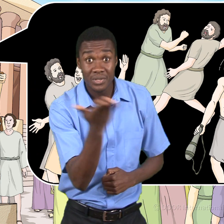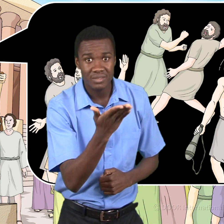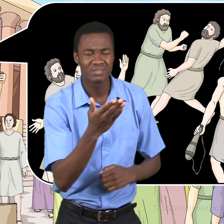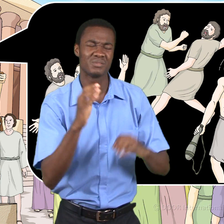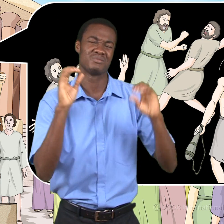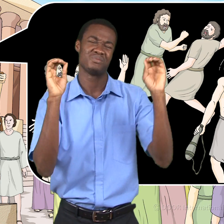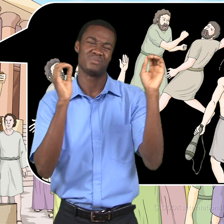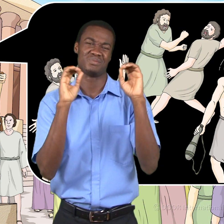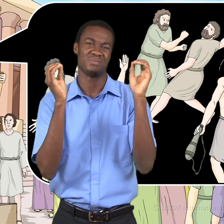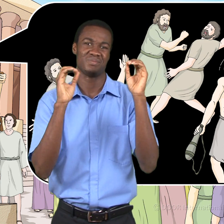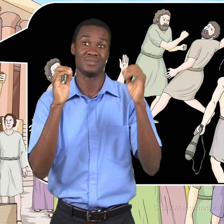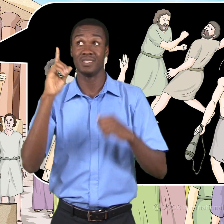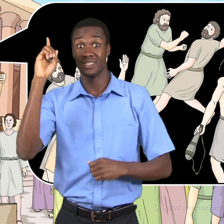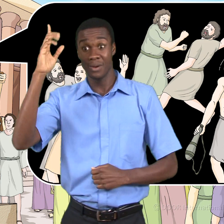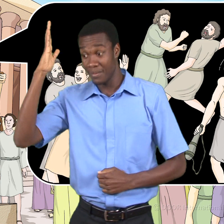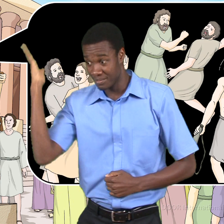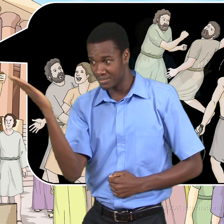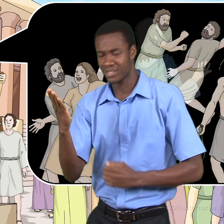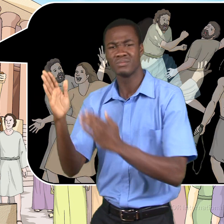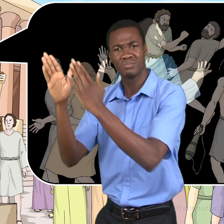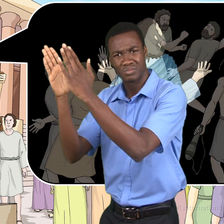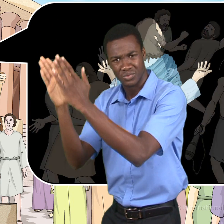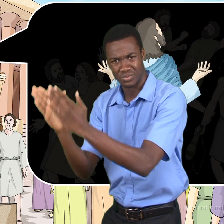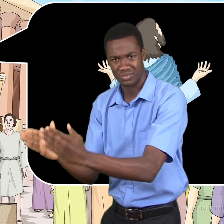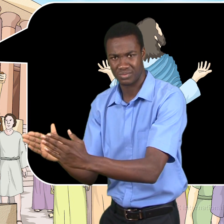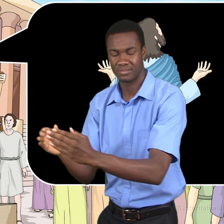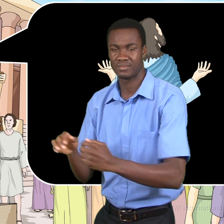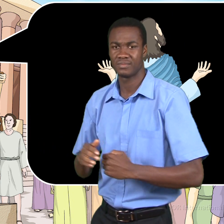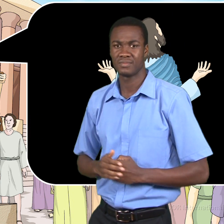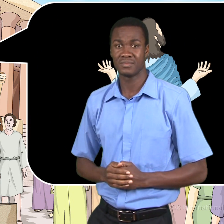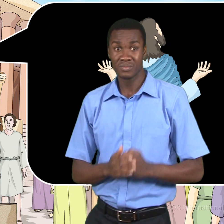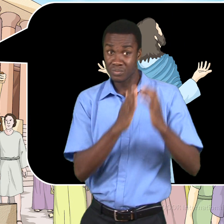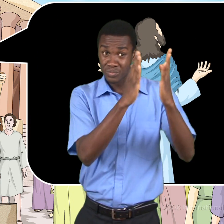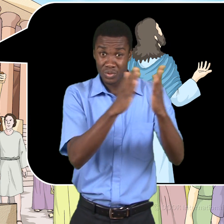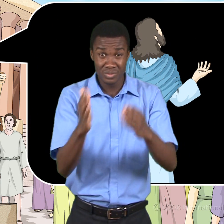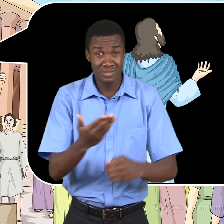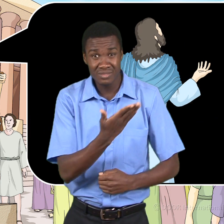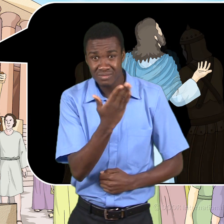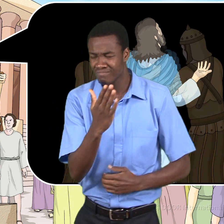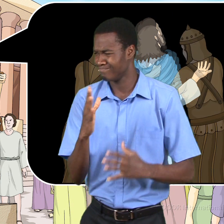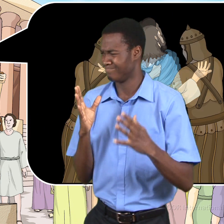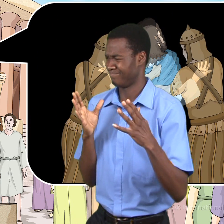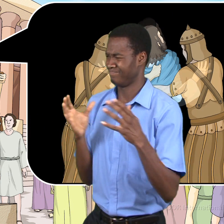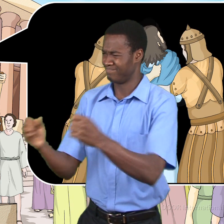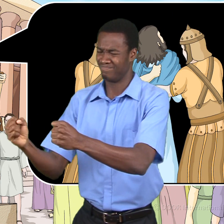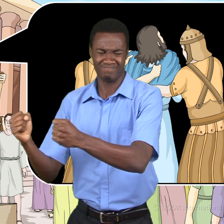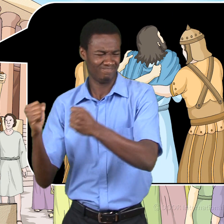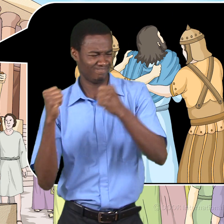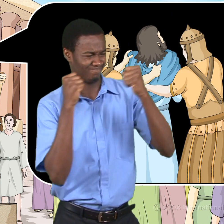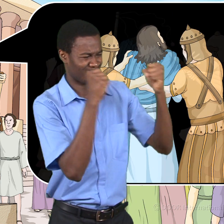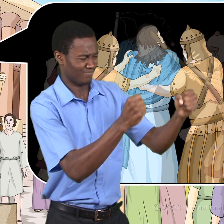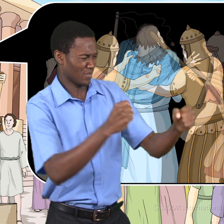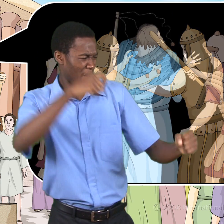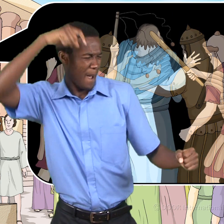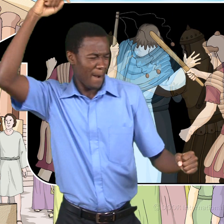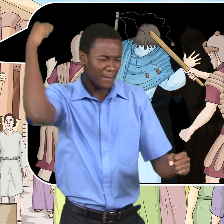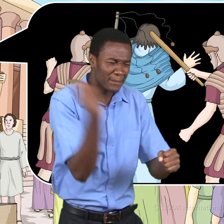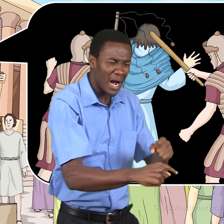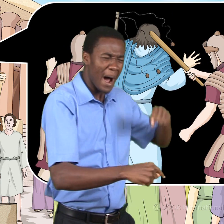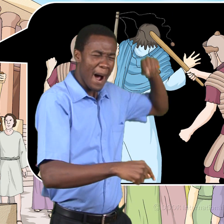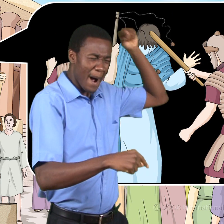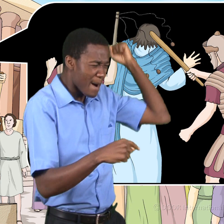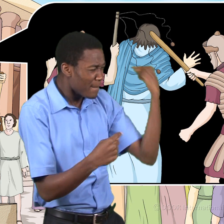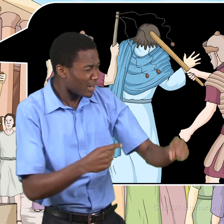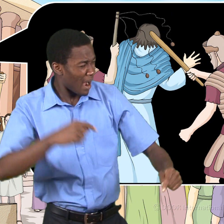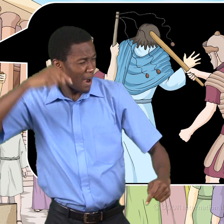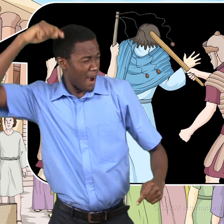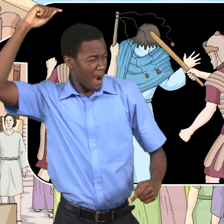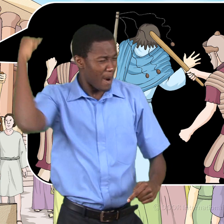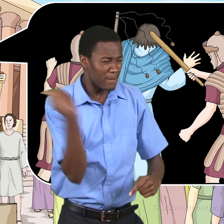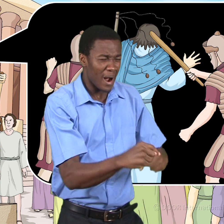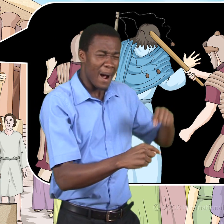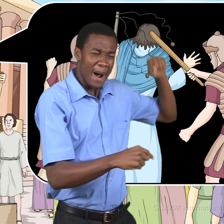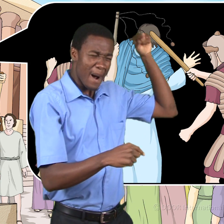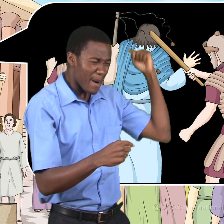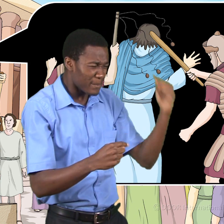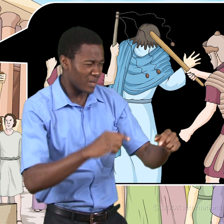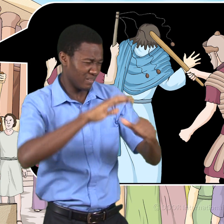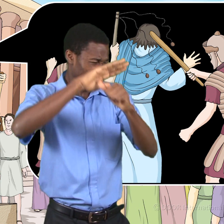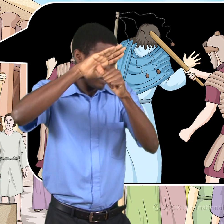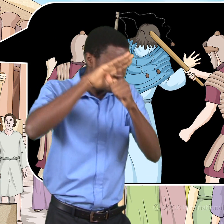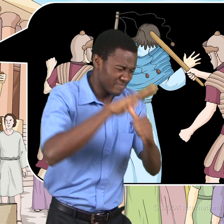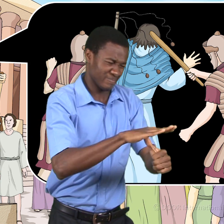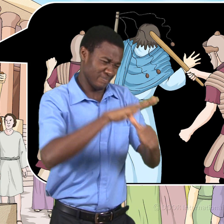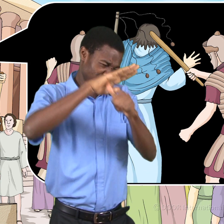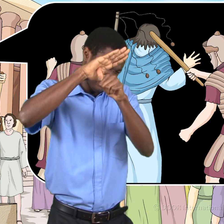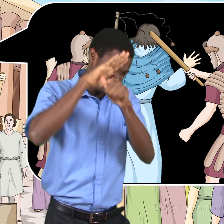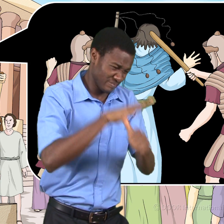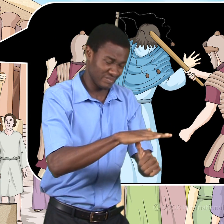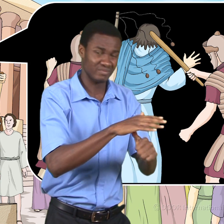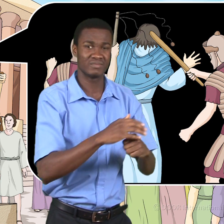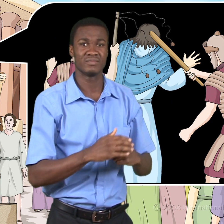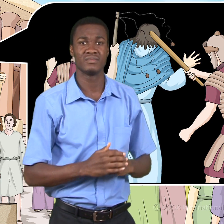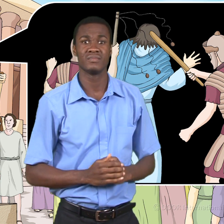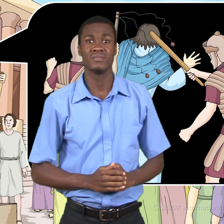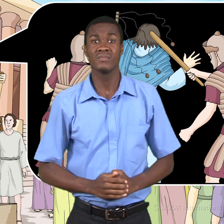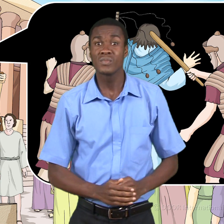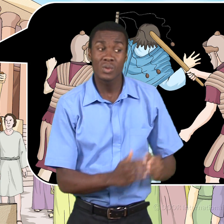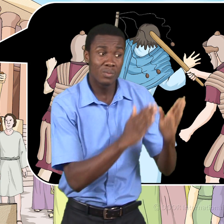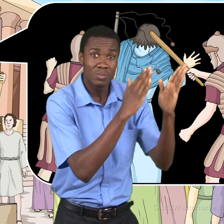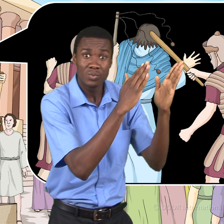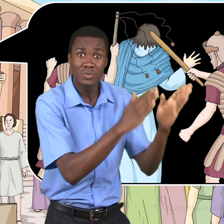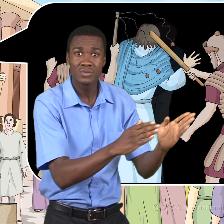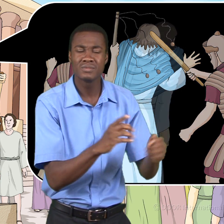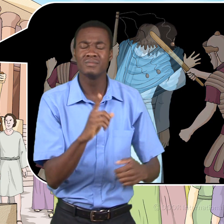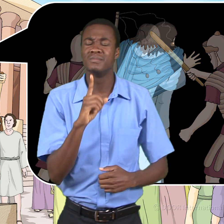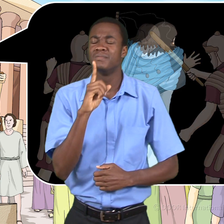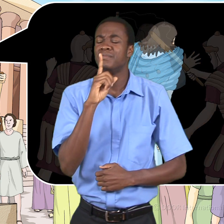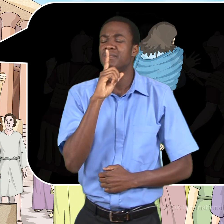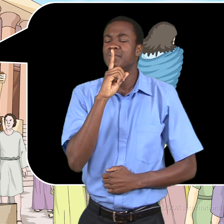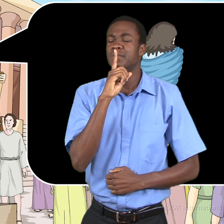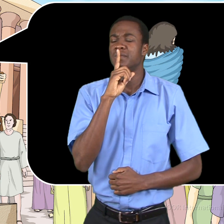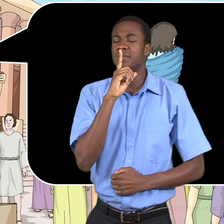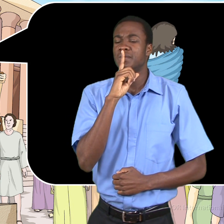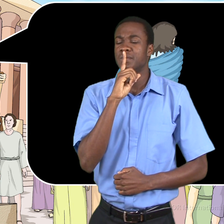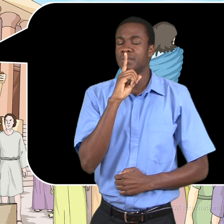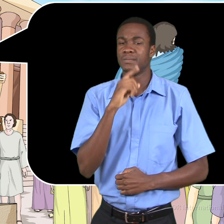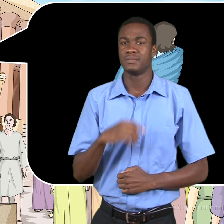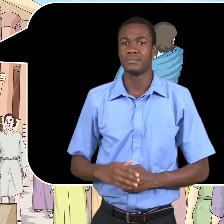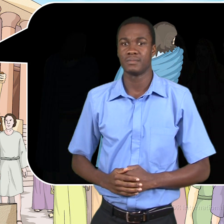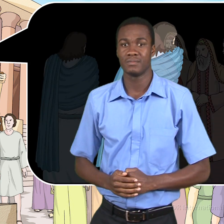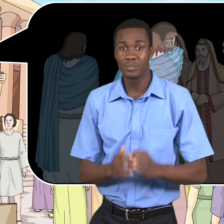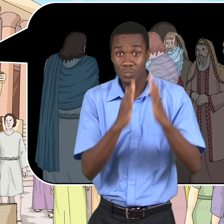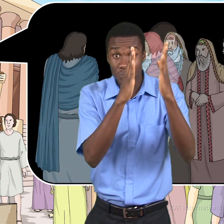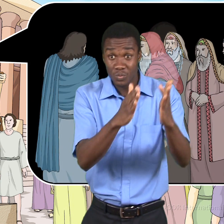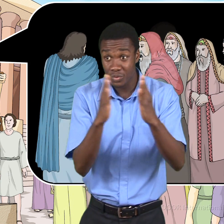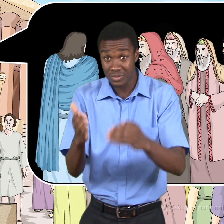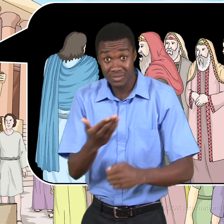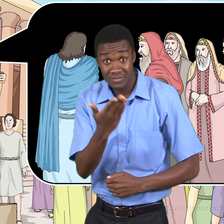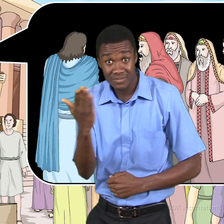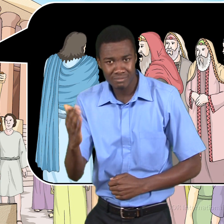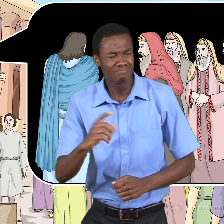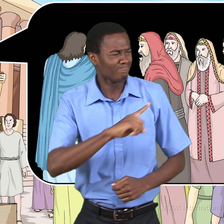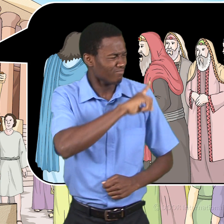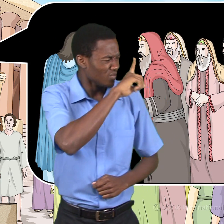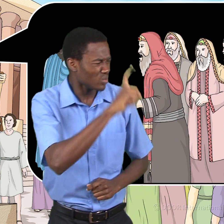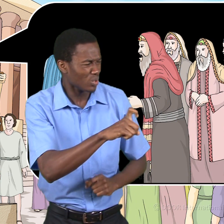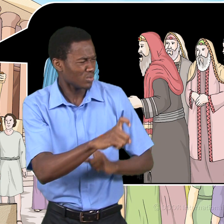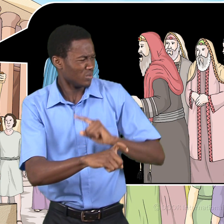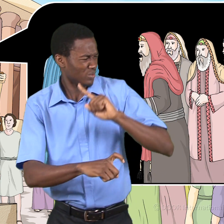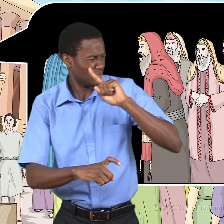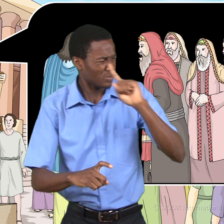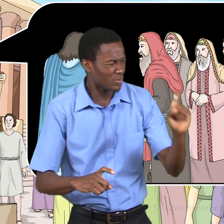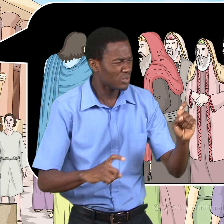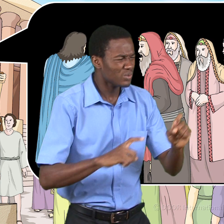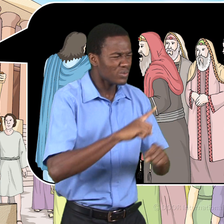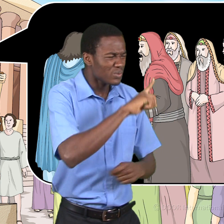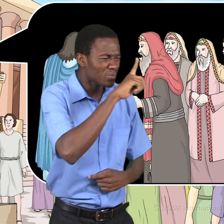He was oppressed and afflicted, yet He did not open His mouth.